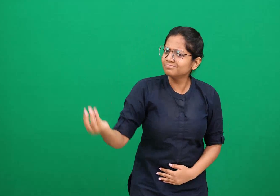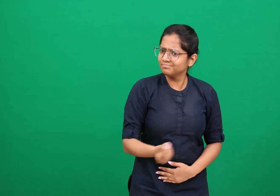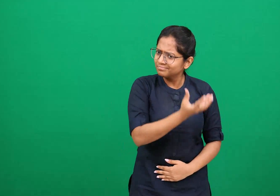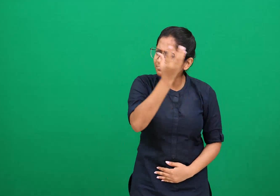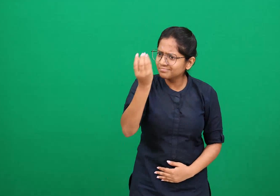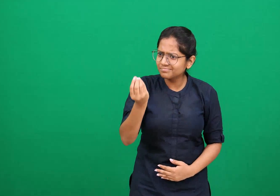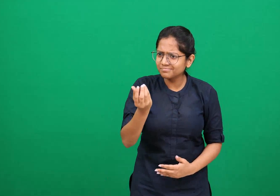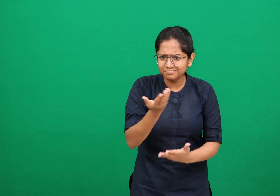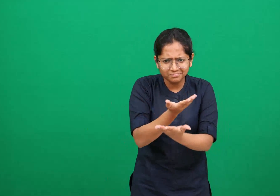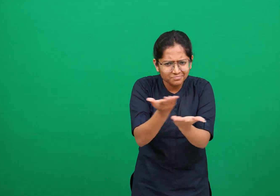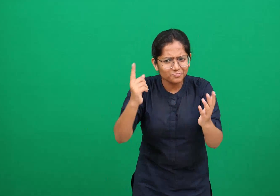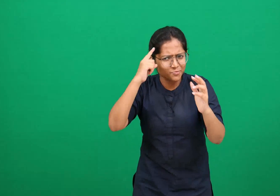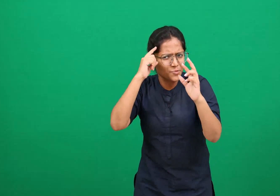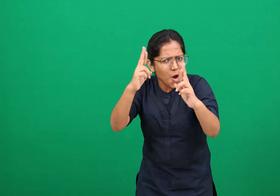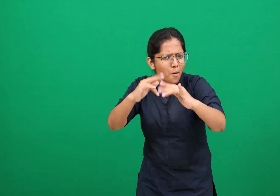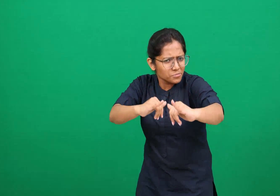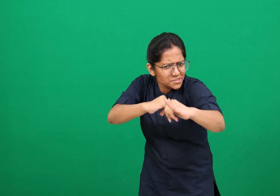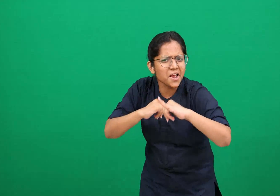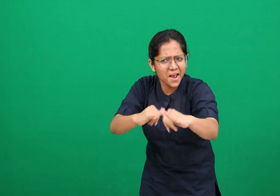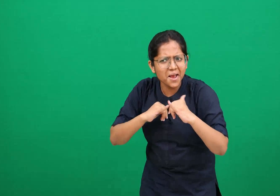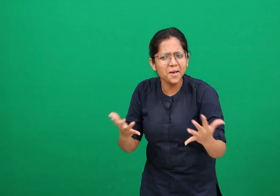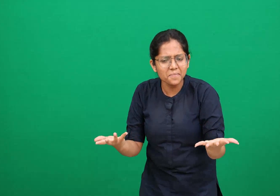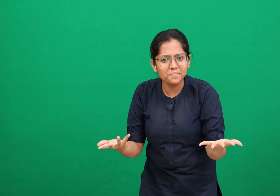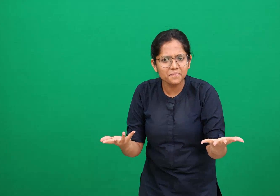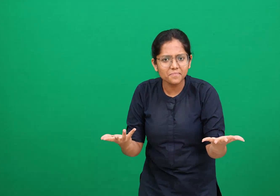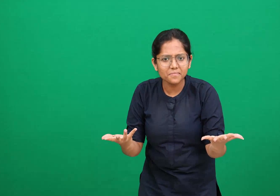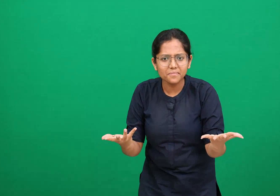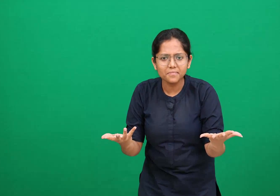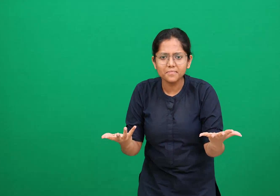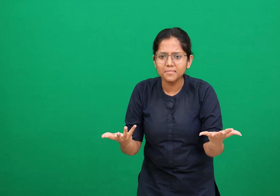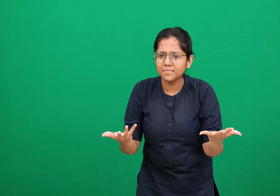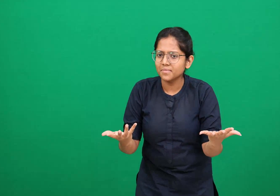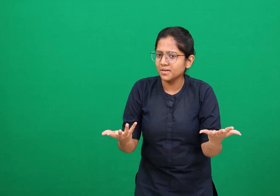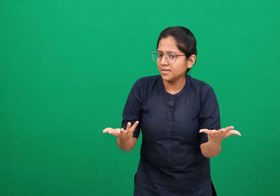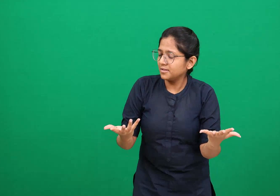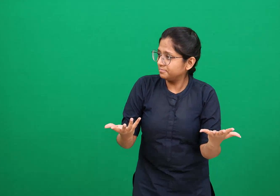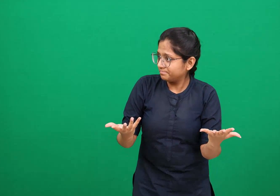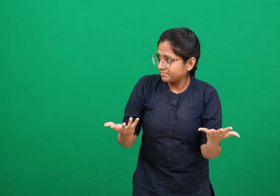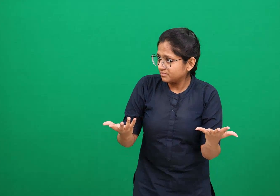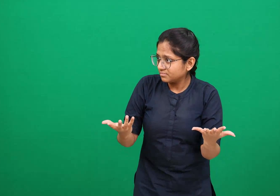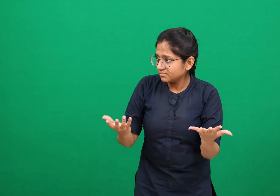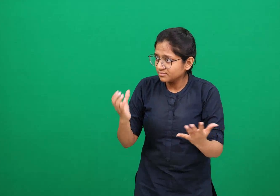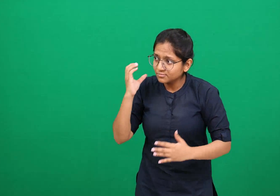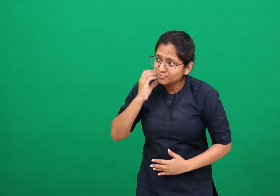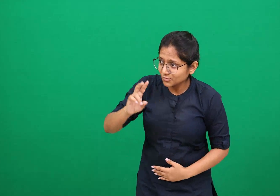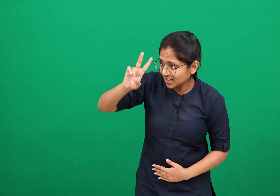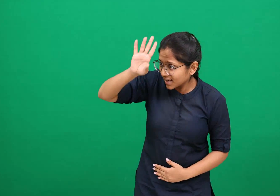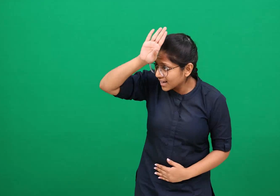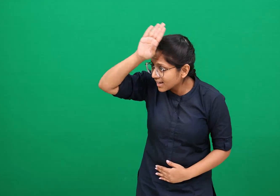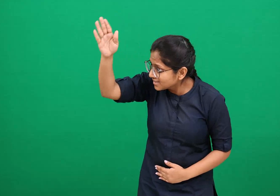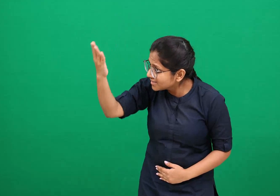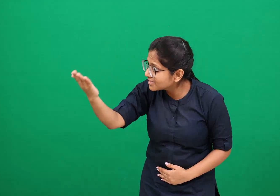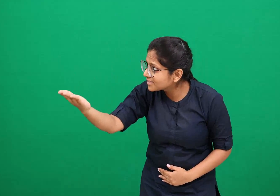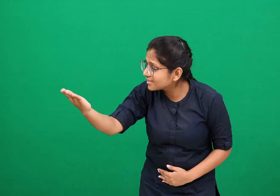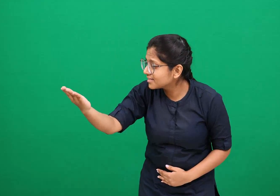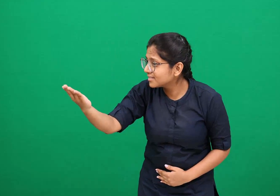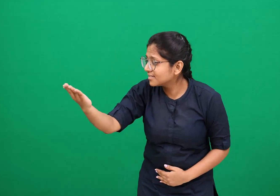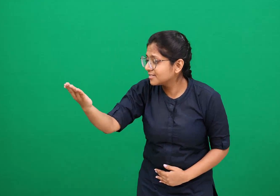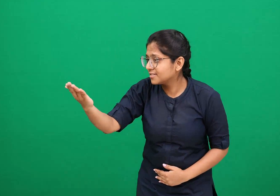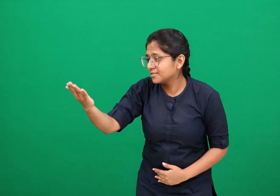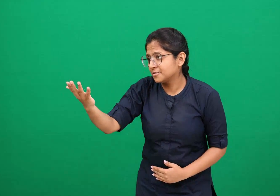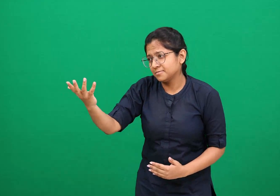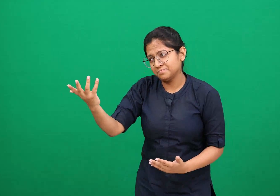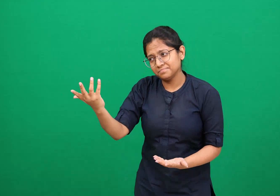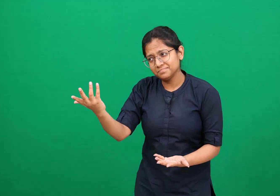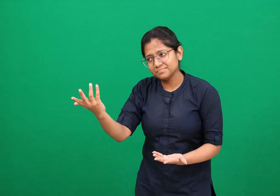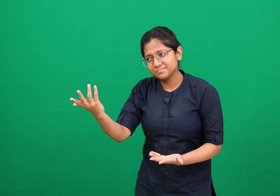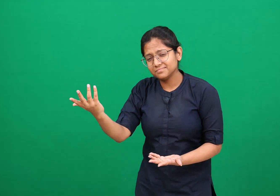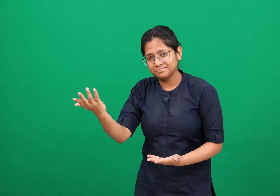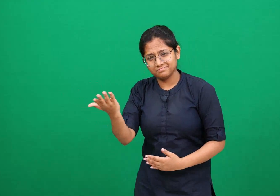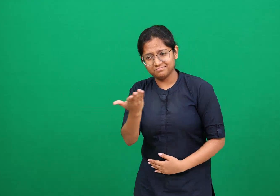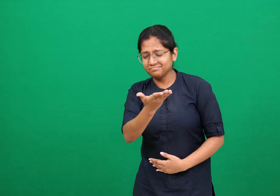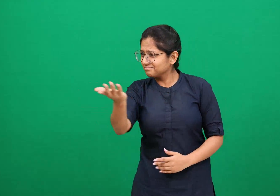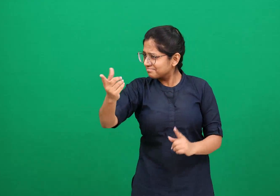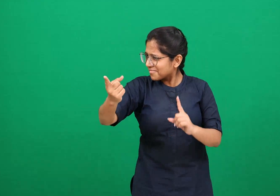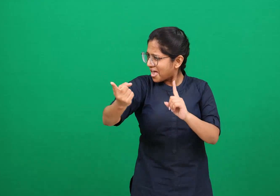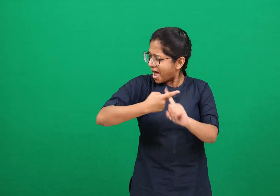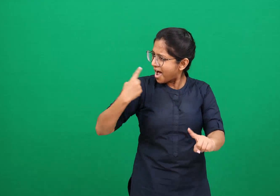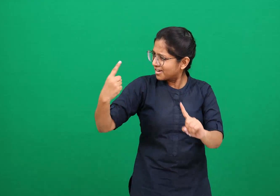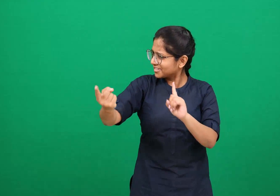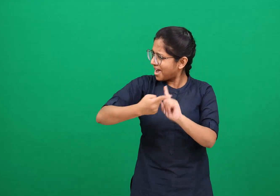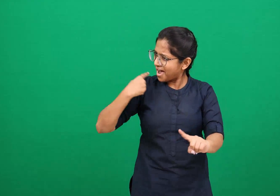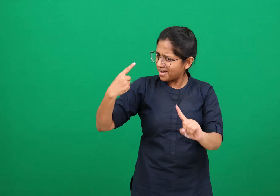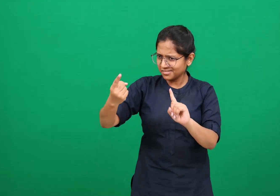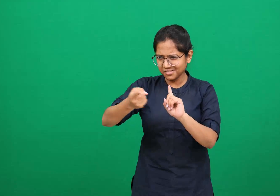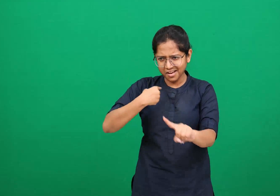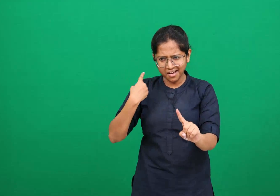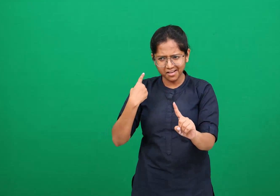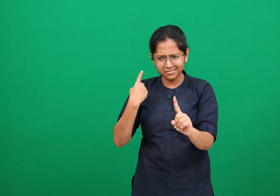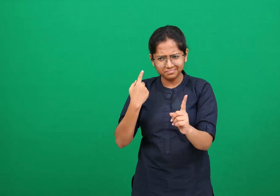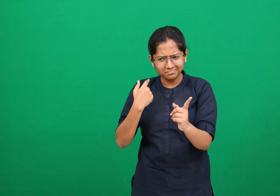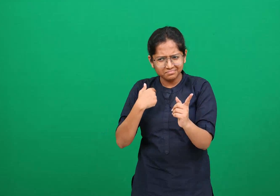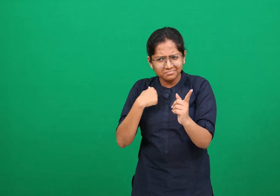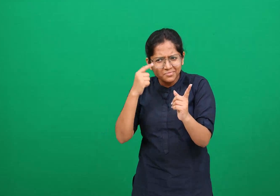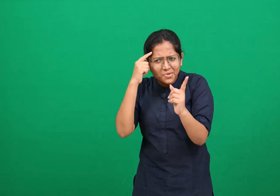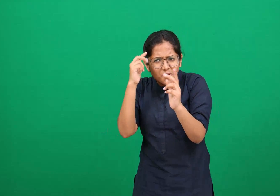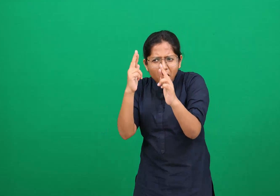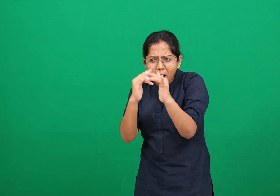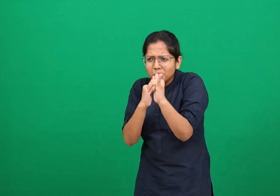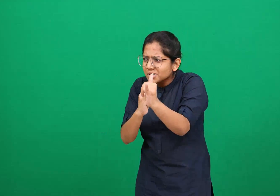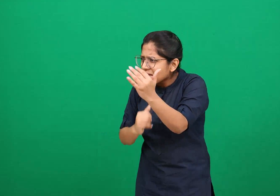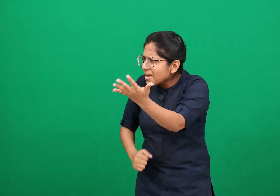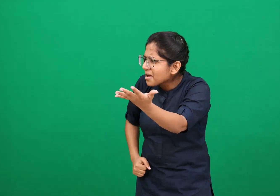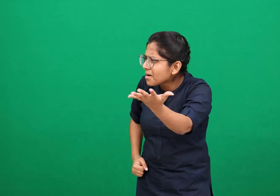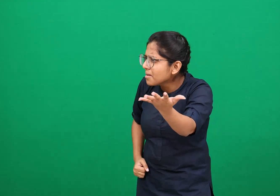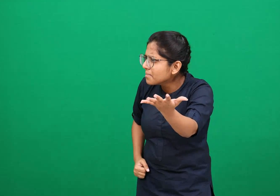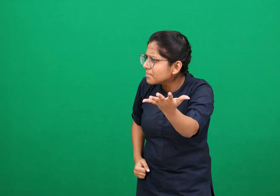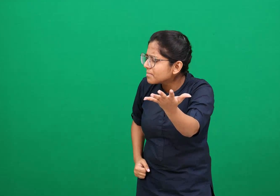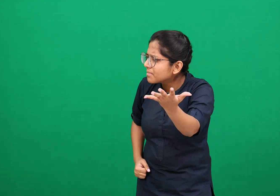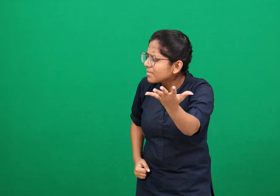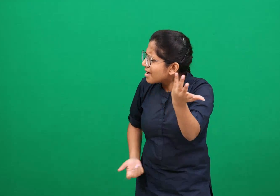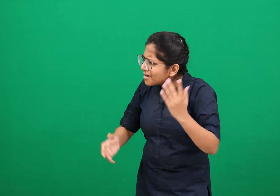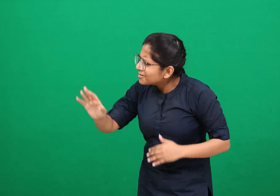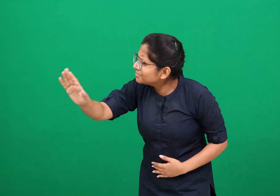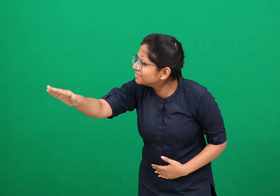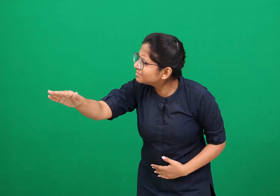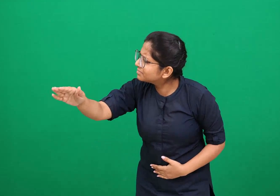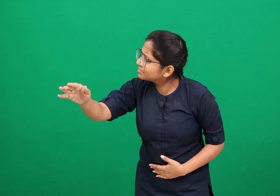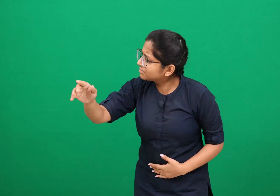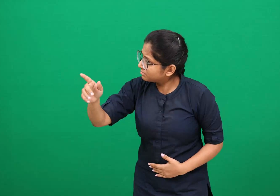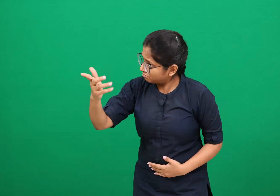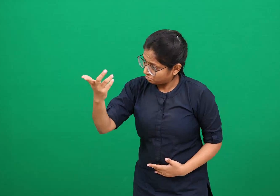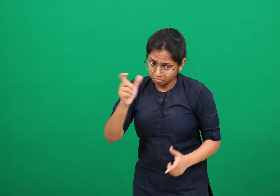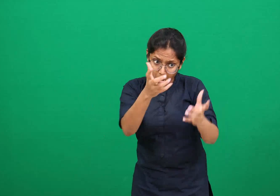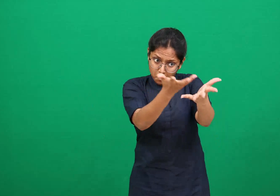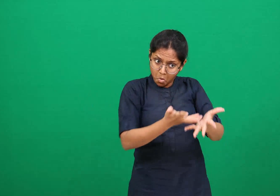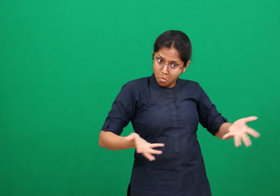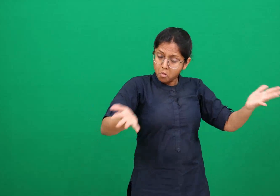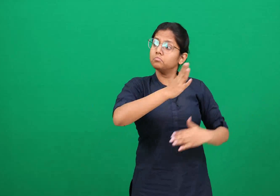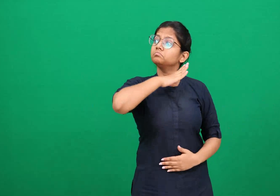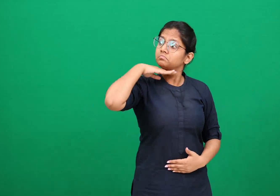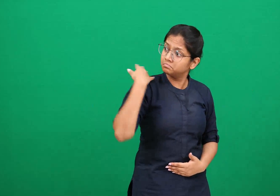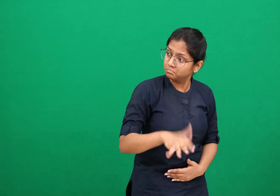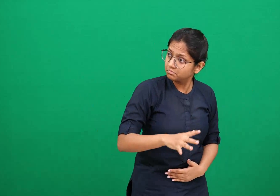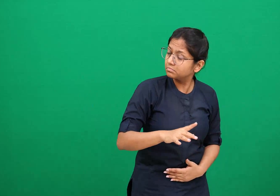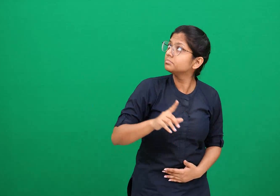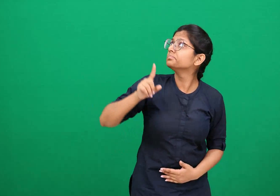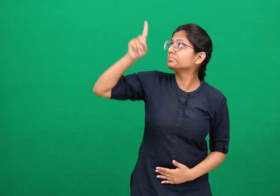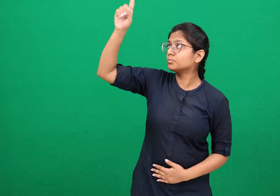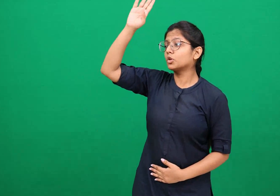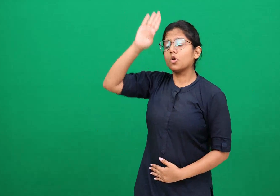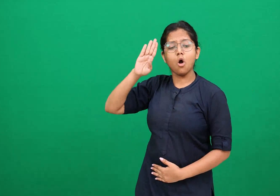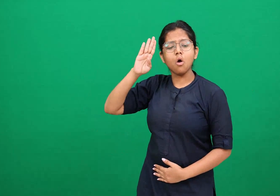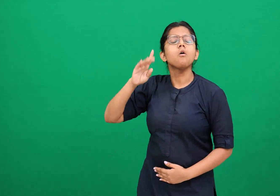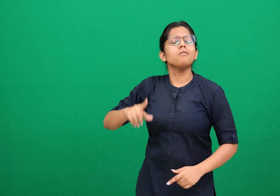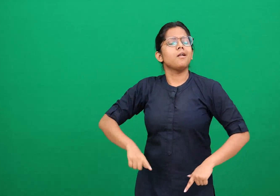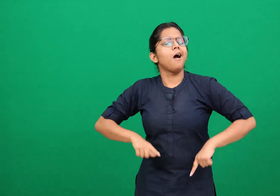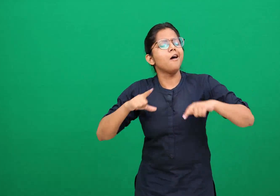It is because of this hope, O king, that I am accused by the Jews.